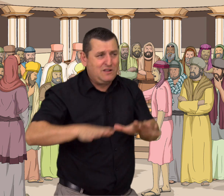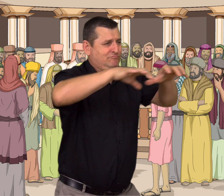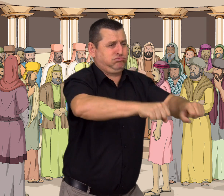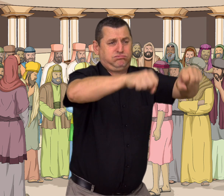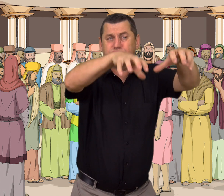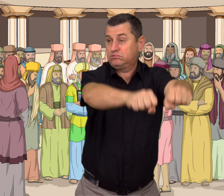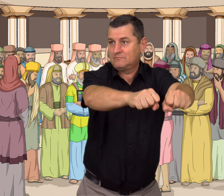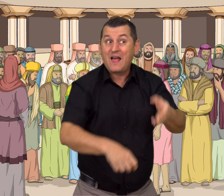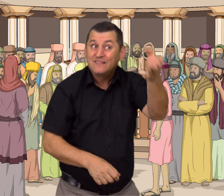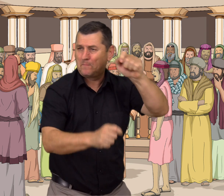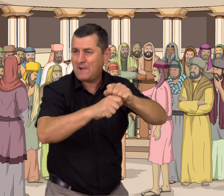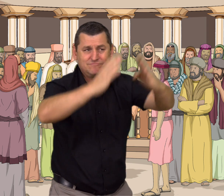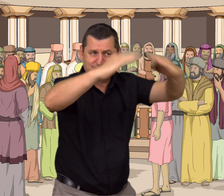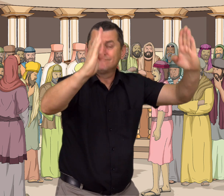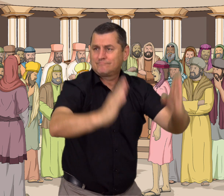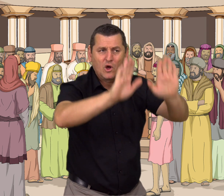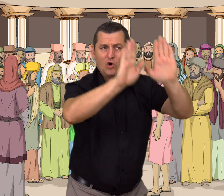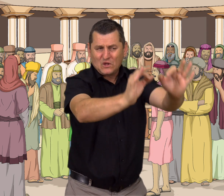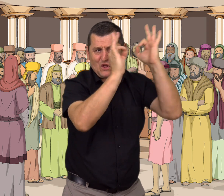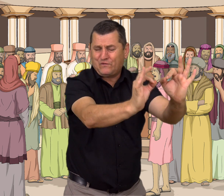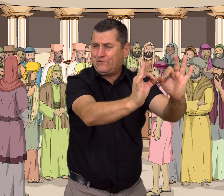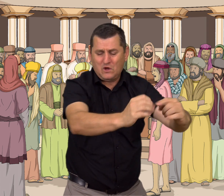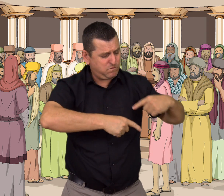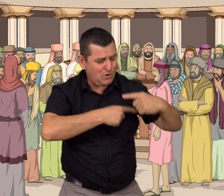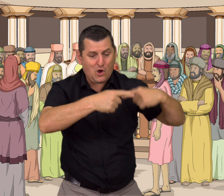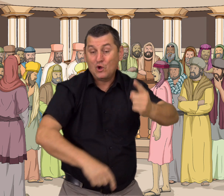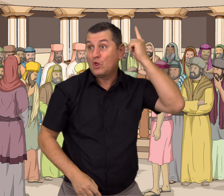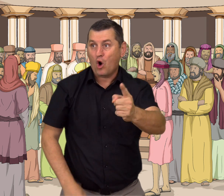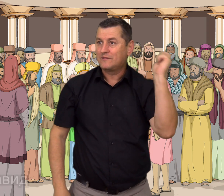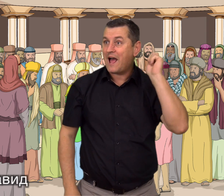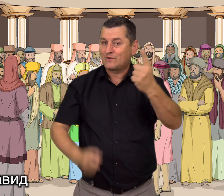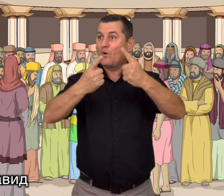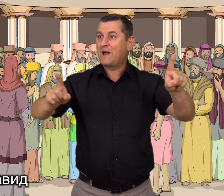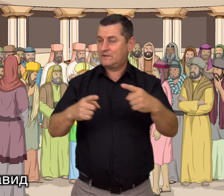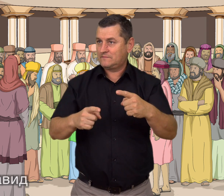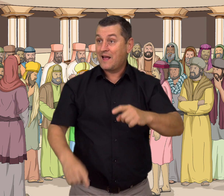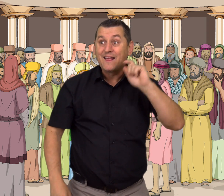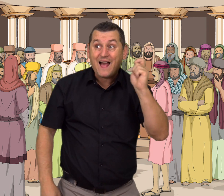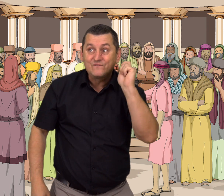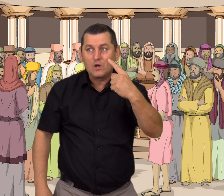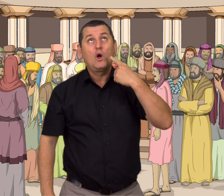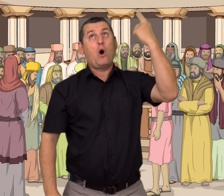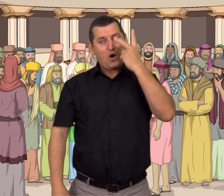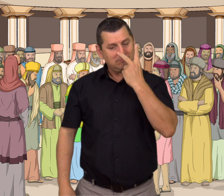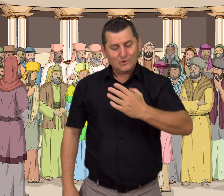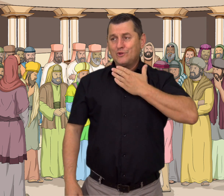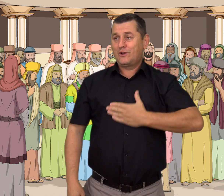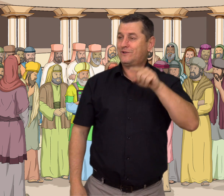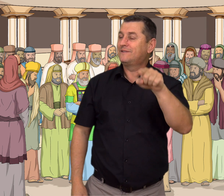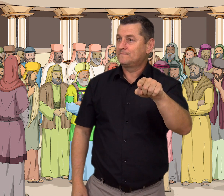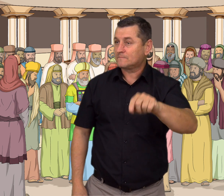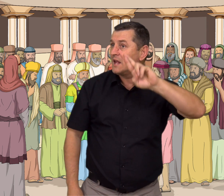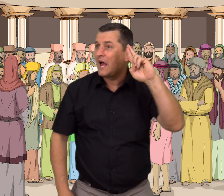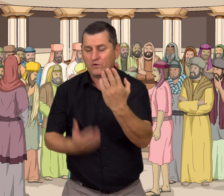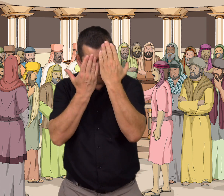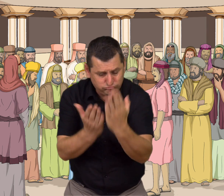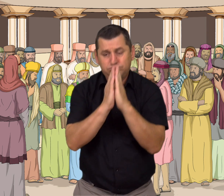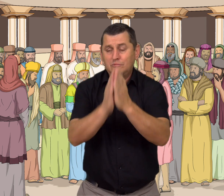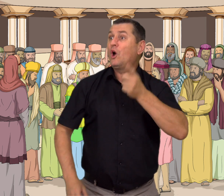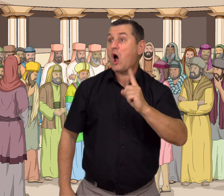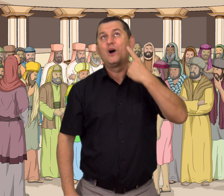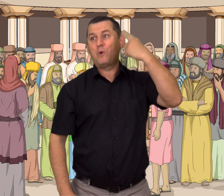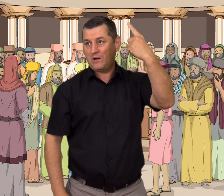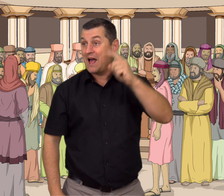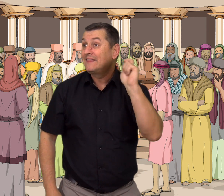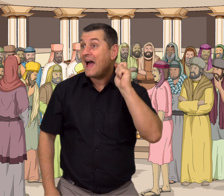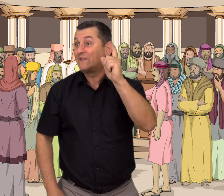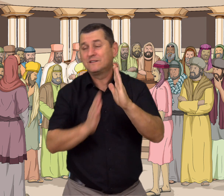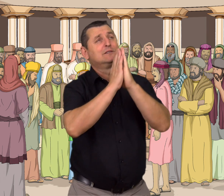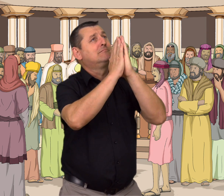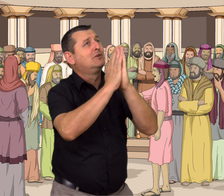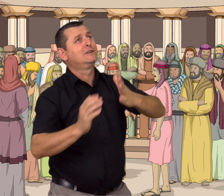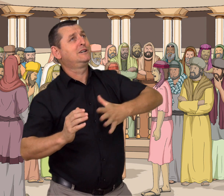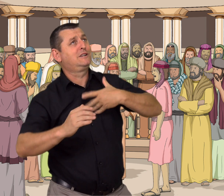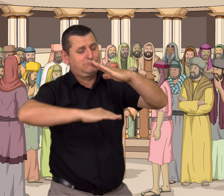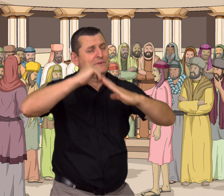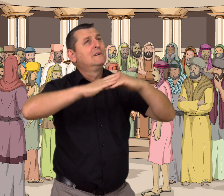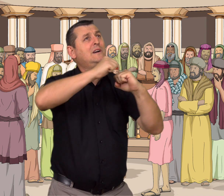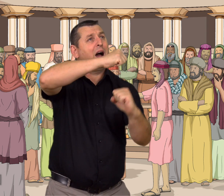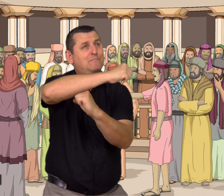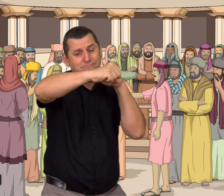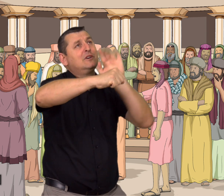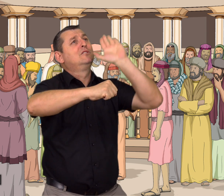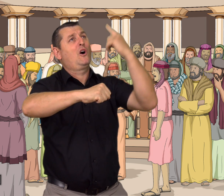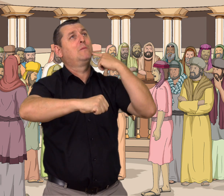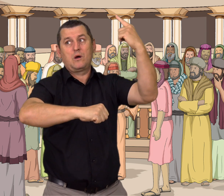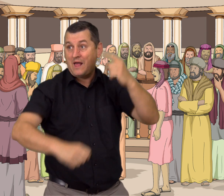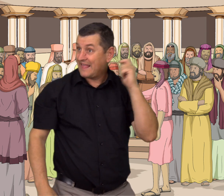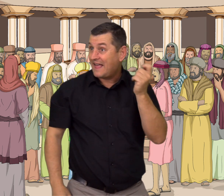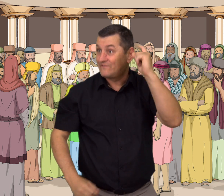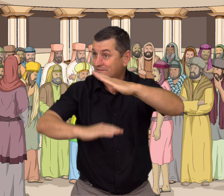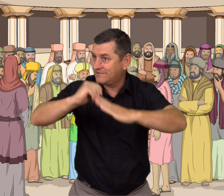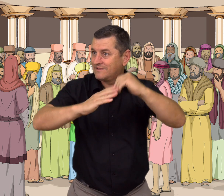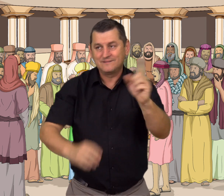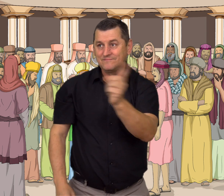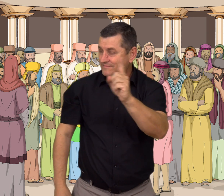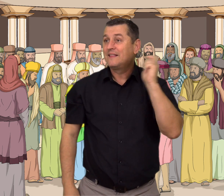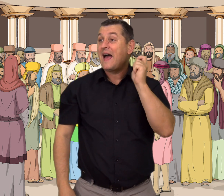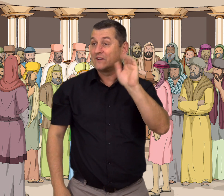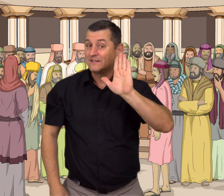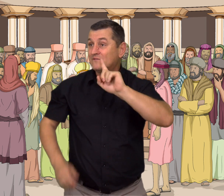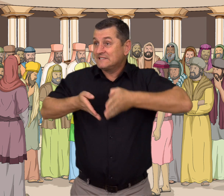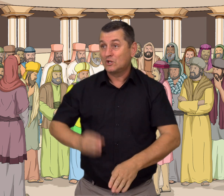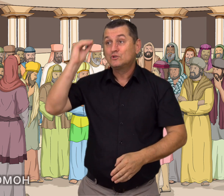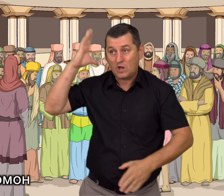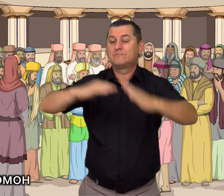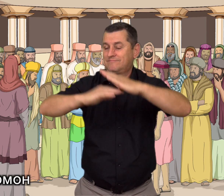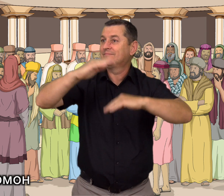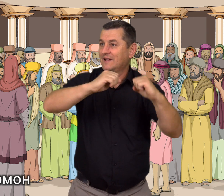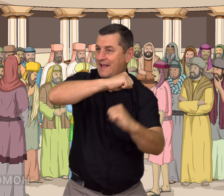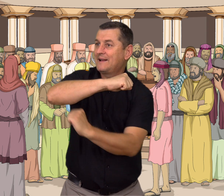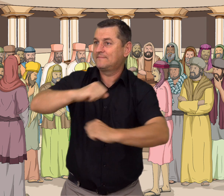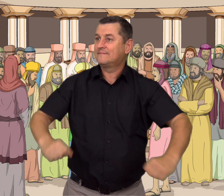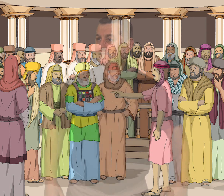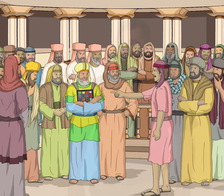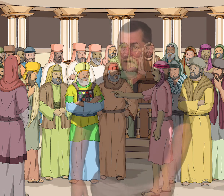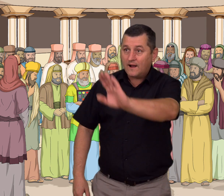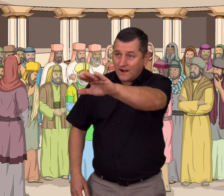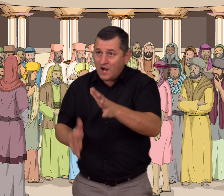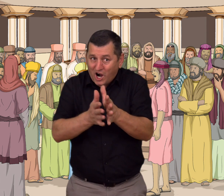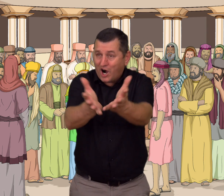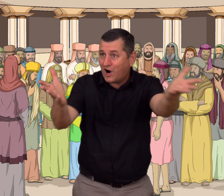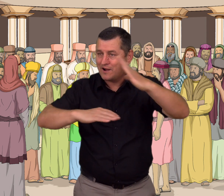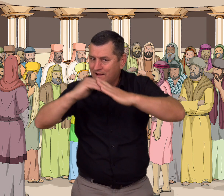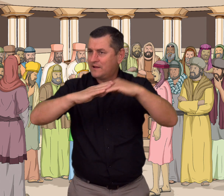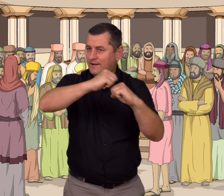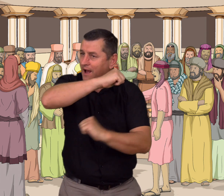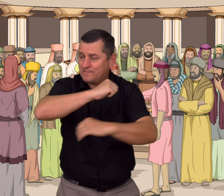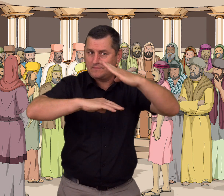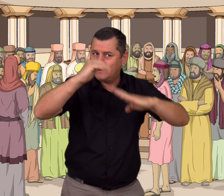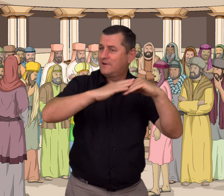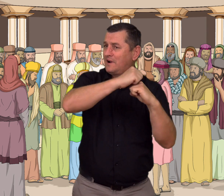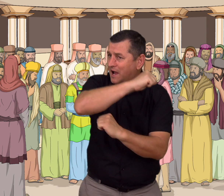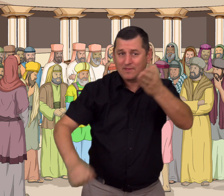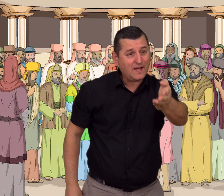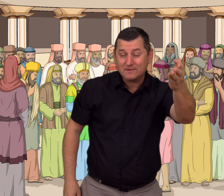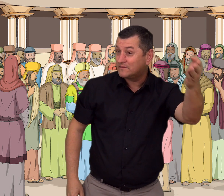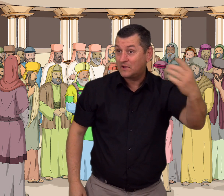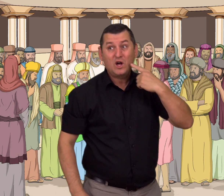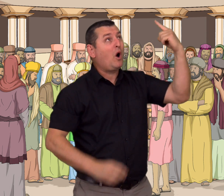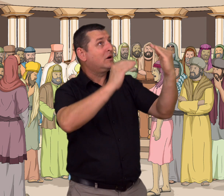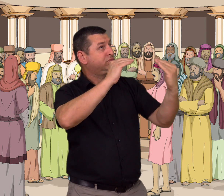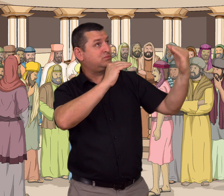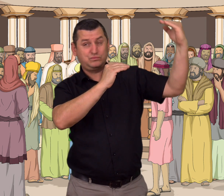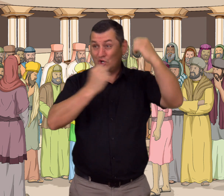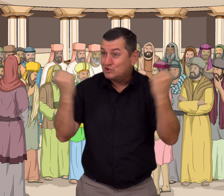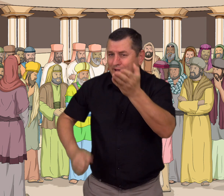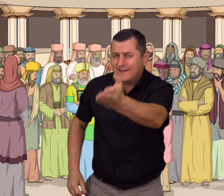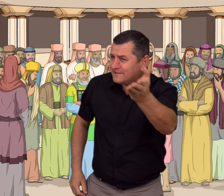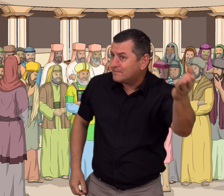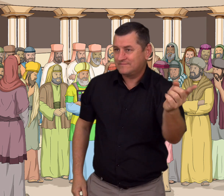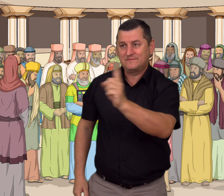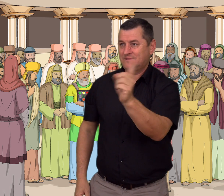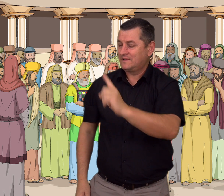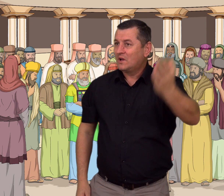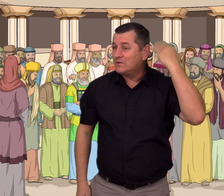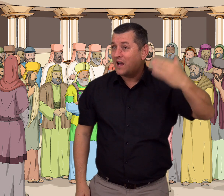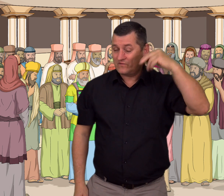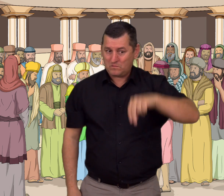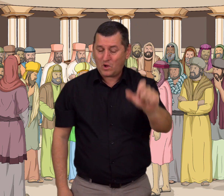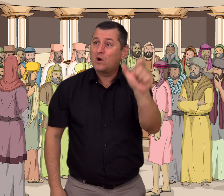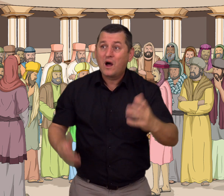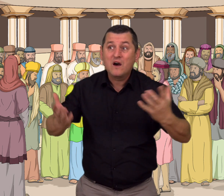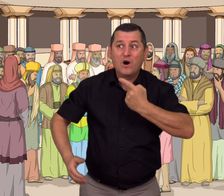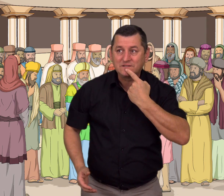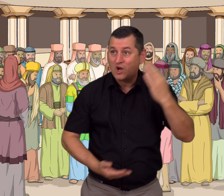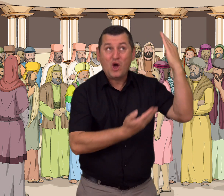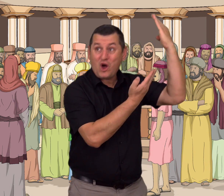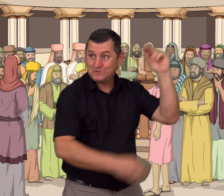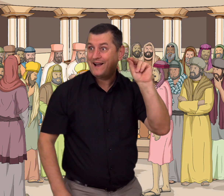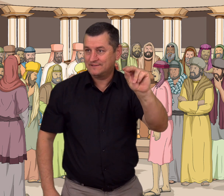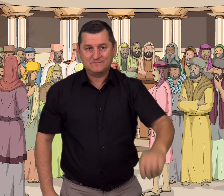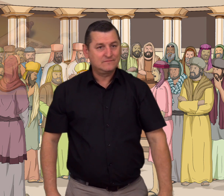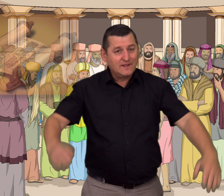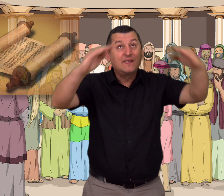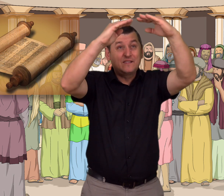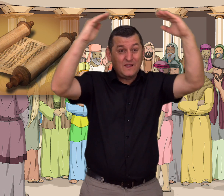It remained until the time of David, who found favor in the sight of God and asked to provide a dwelling place for the God of Jacob. But it was Solomon who built the house for Him. However, the Most High does not dwell in houses made by human hands.